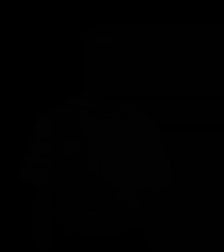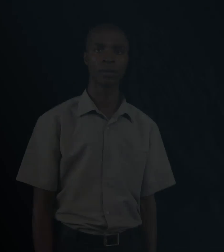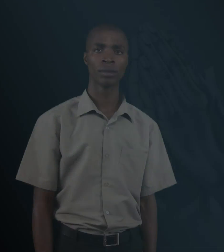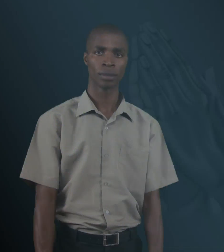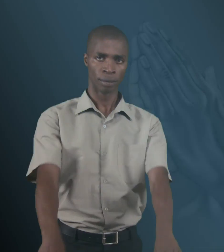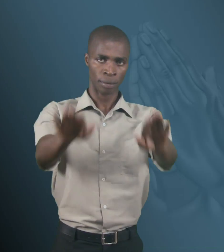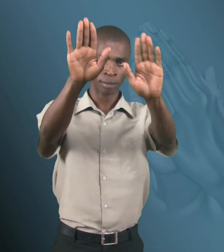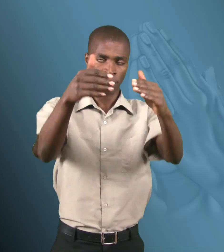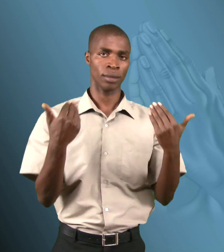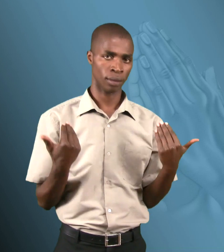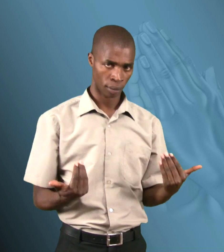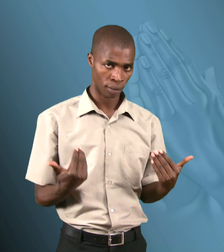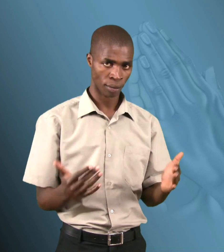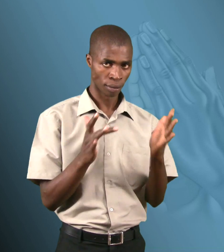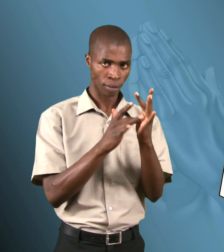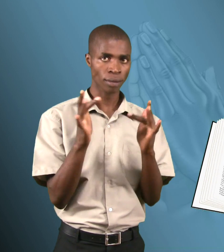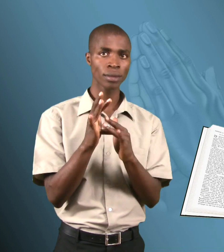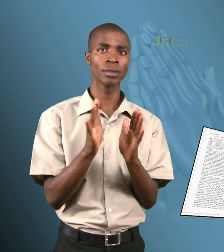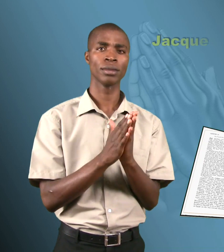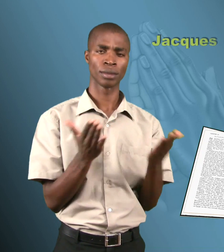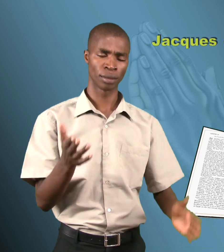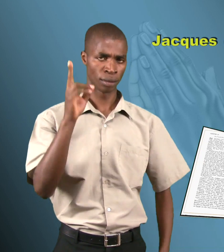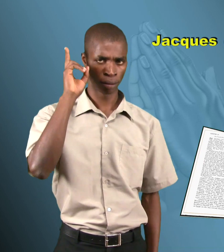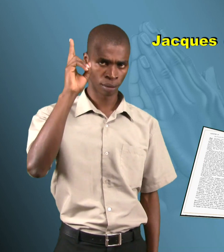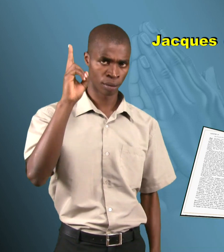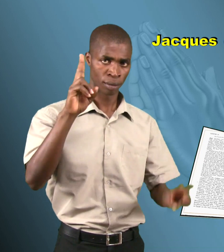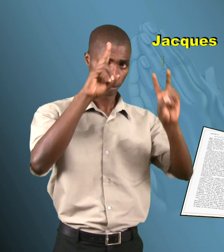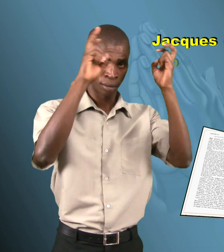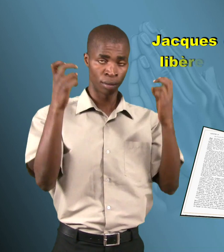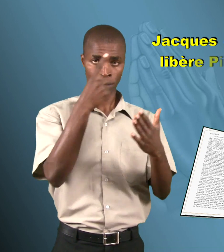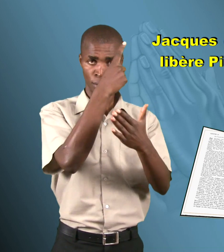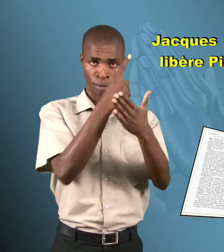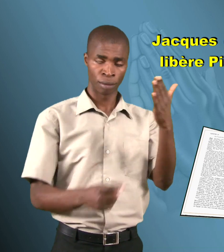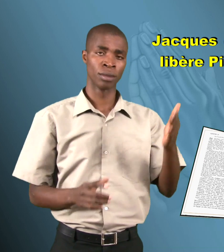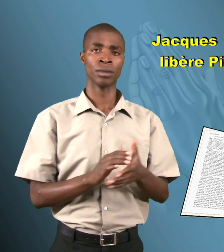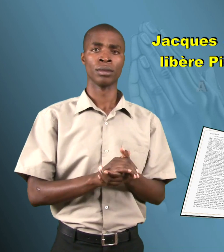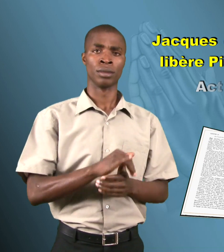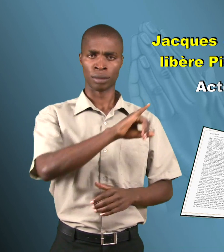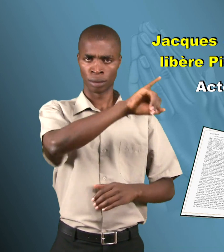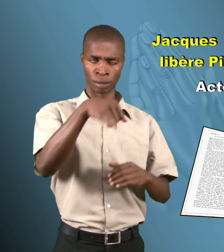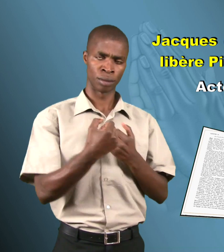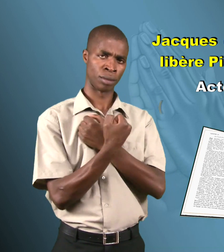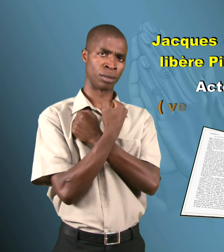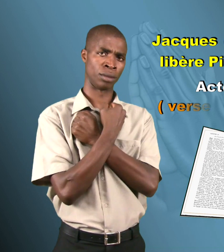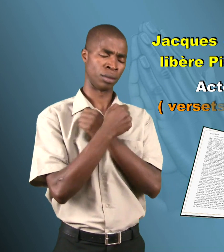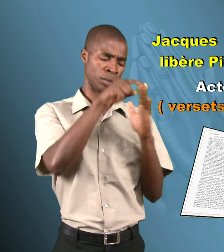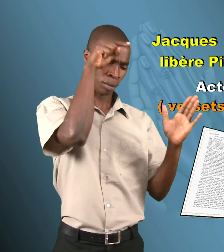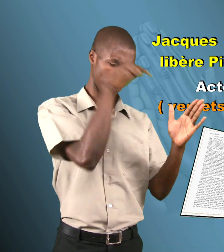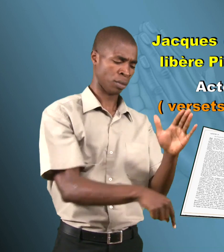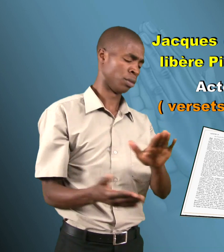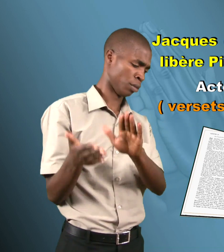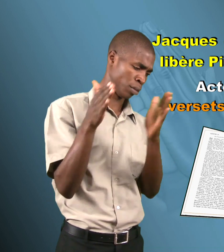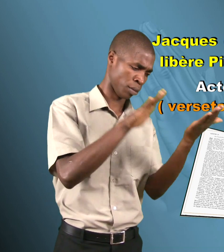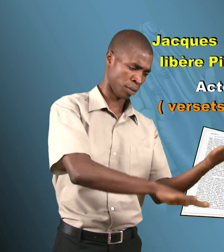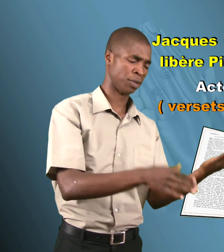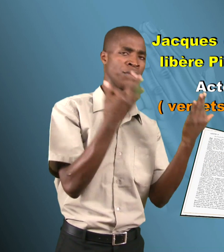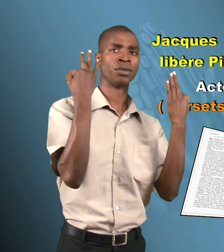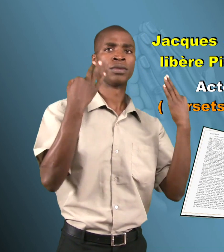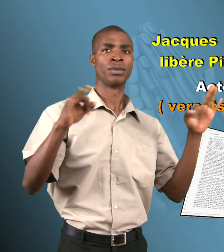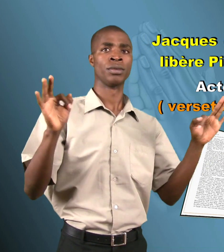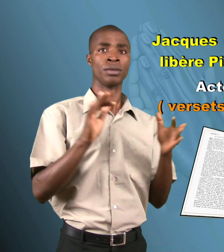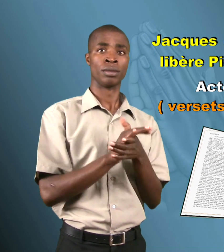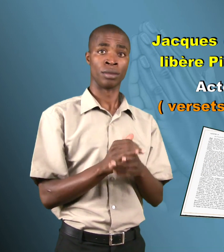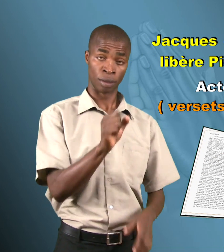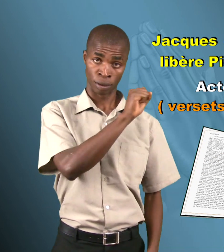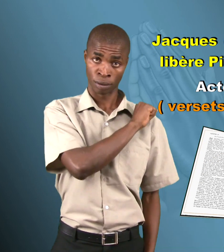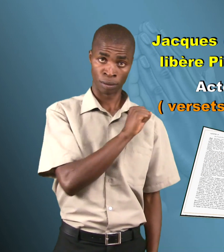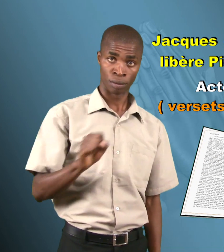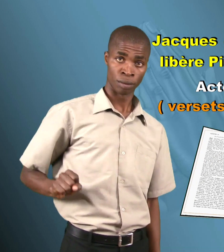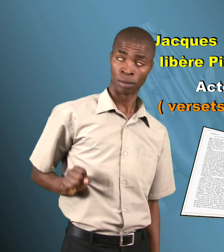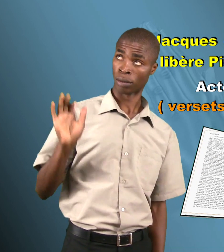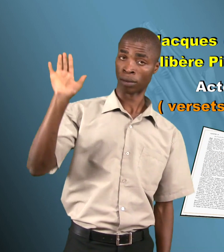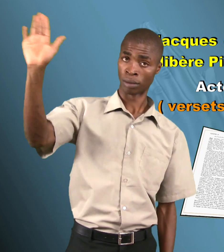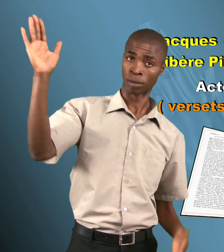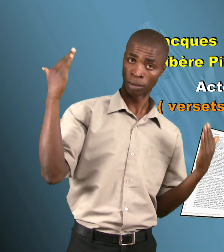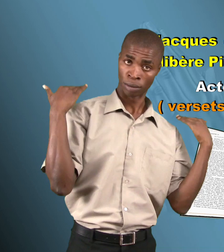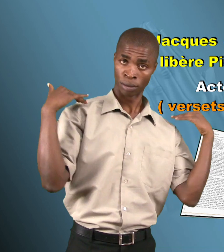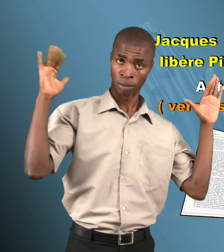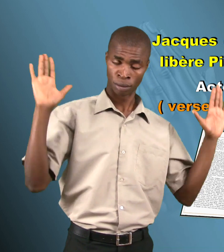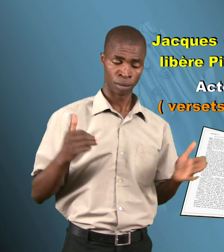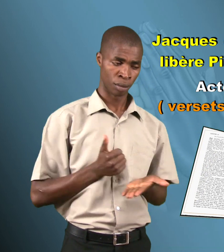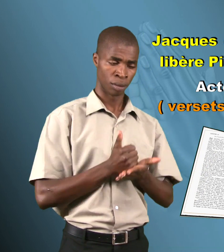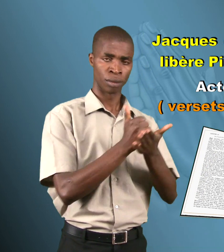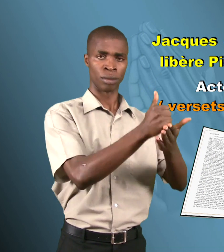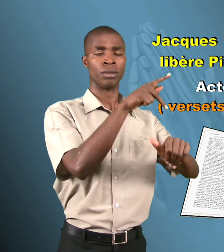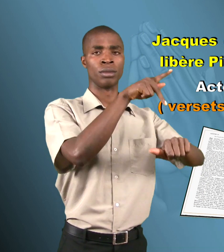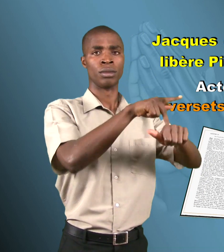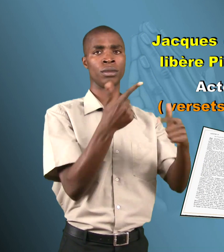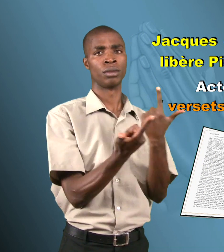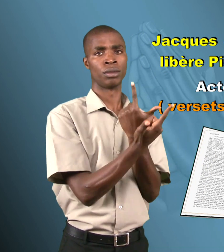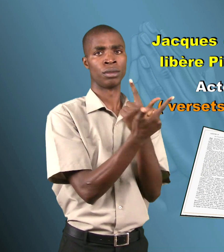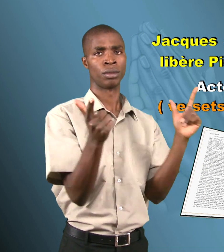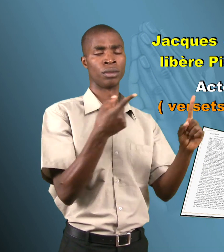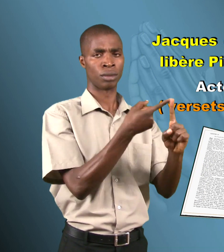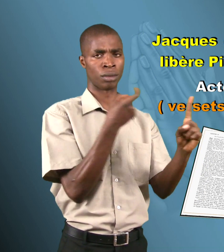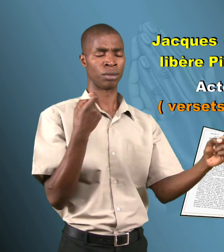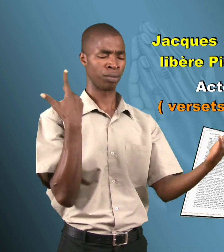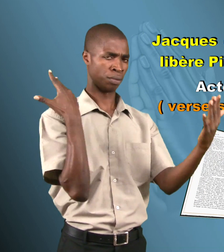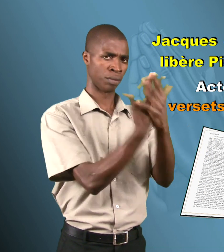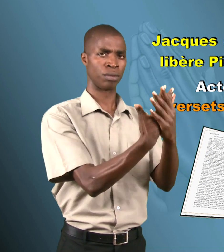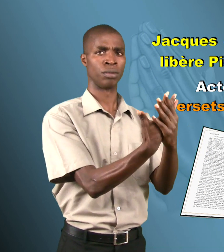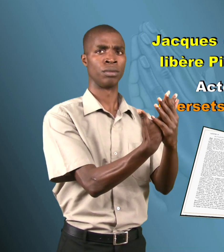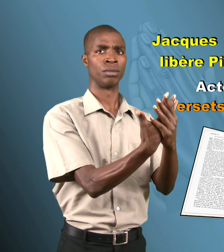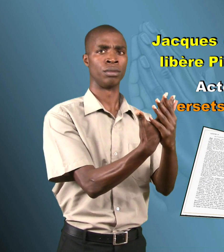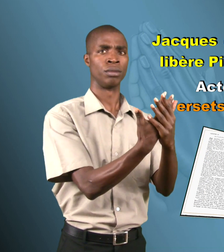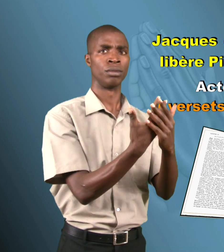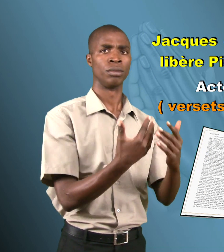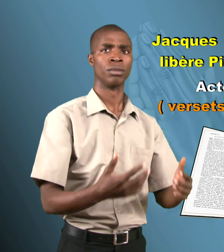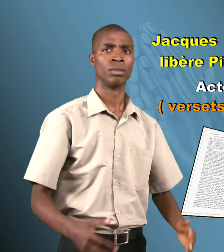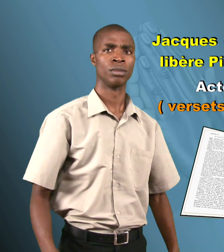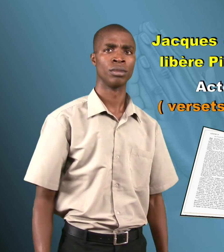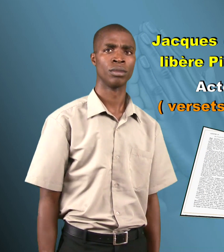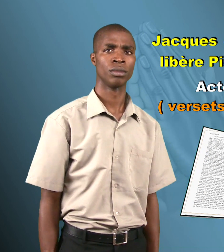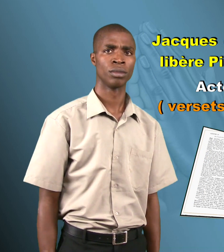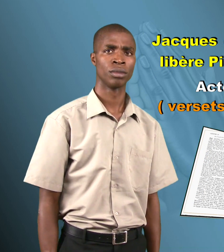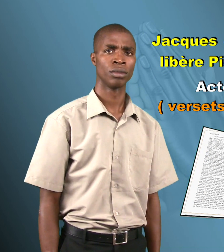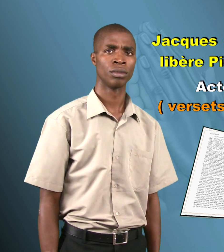Herod persecutes the apostles